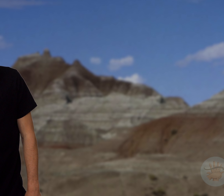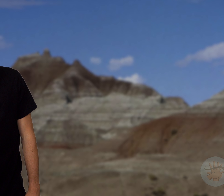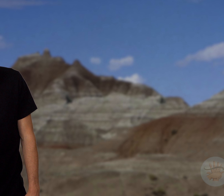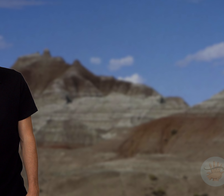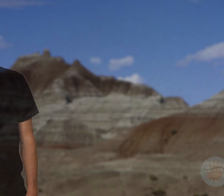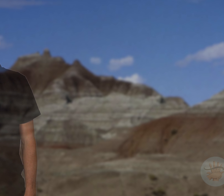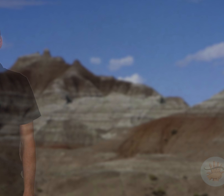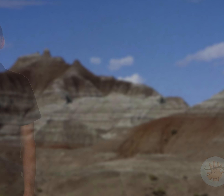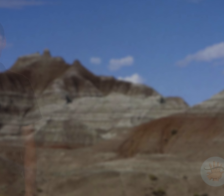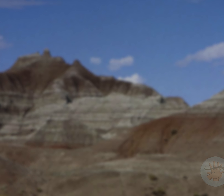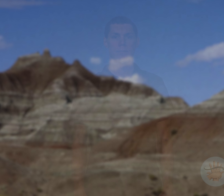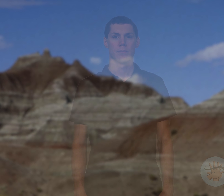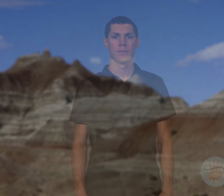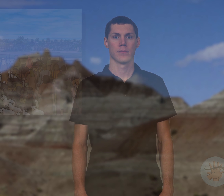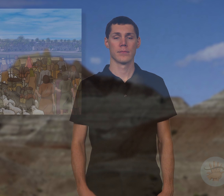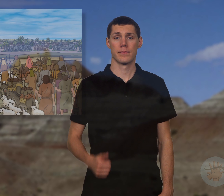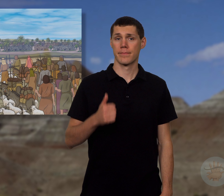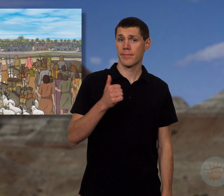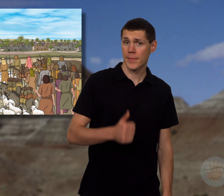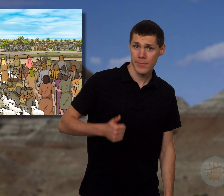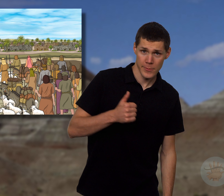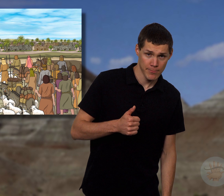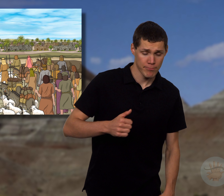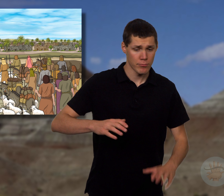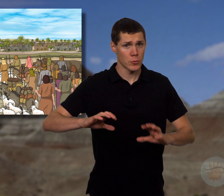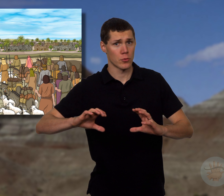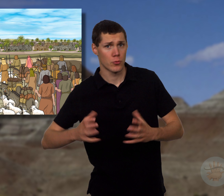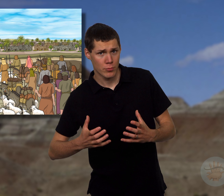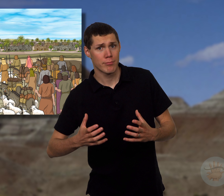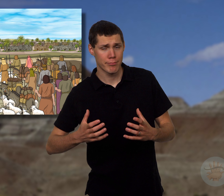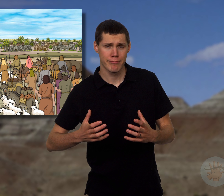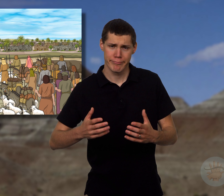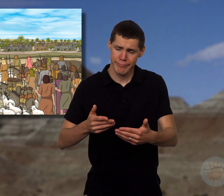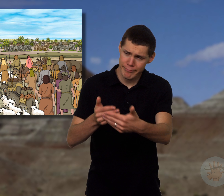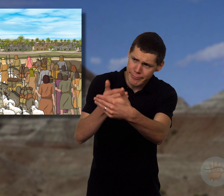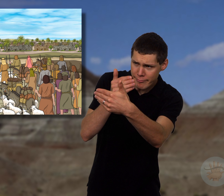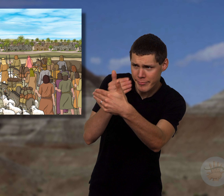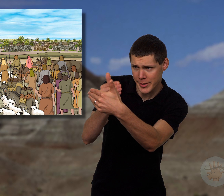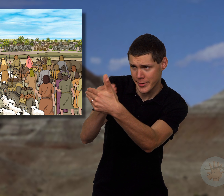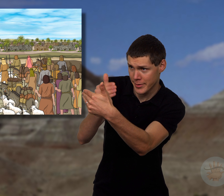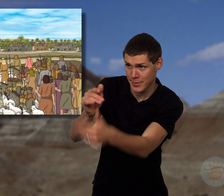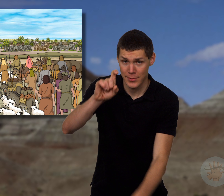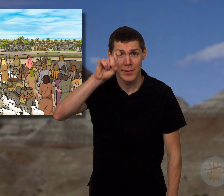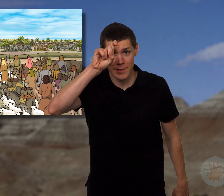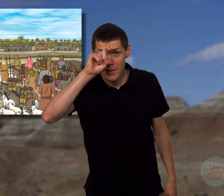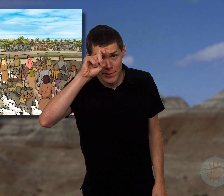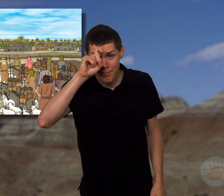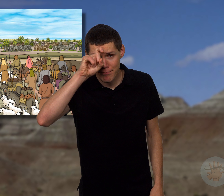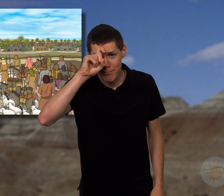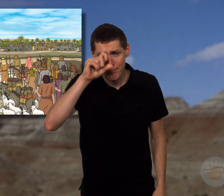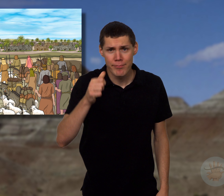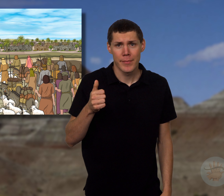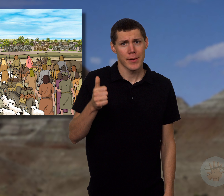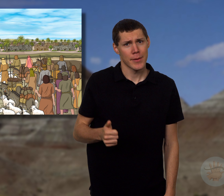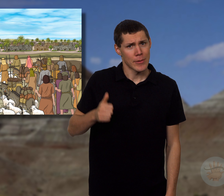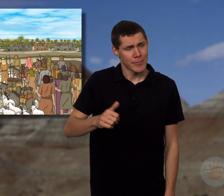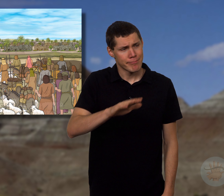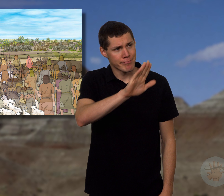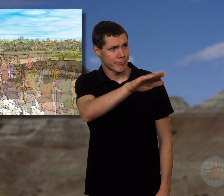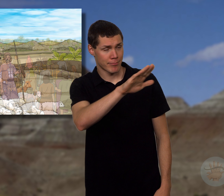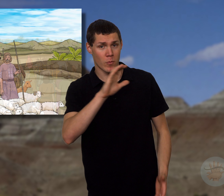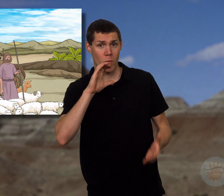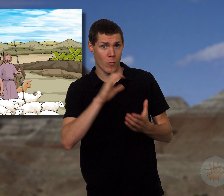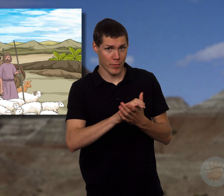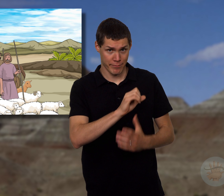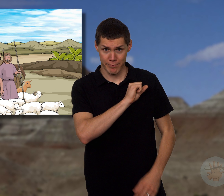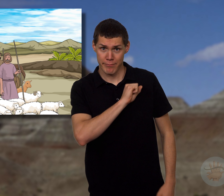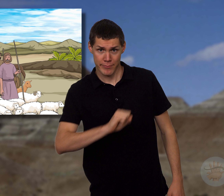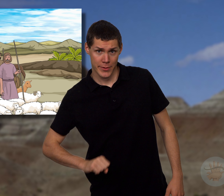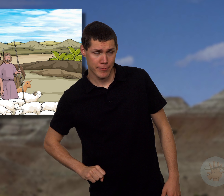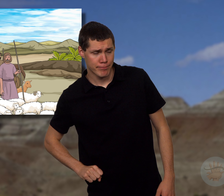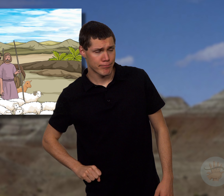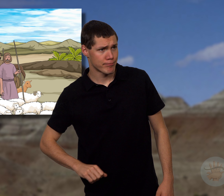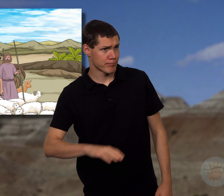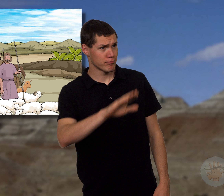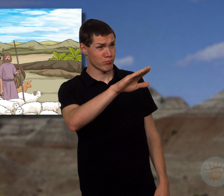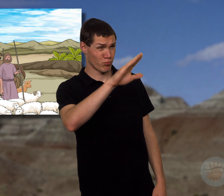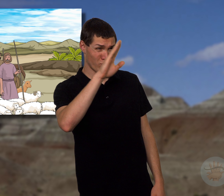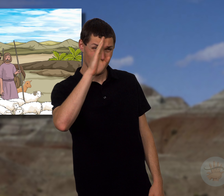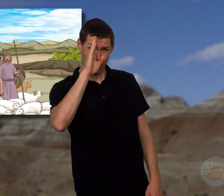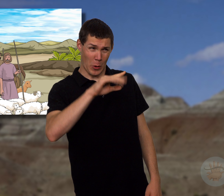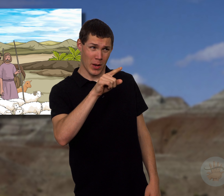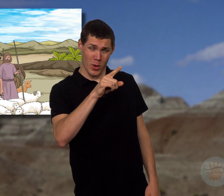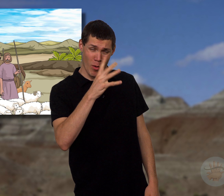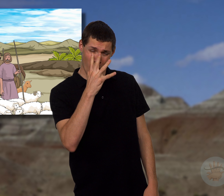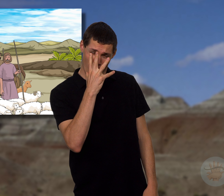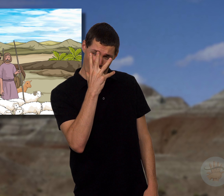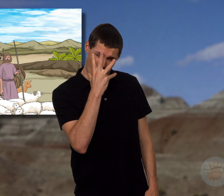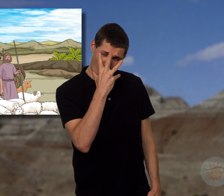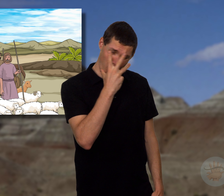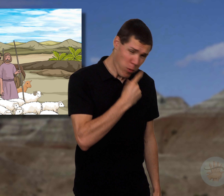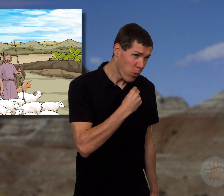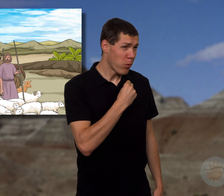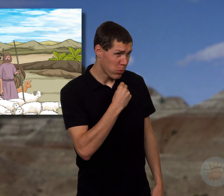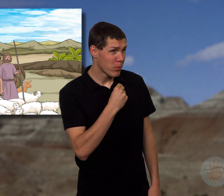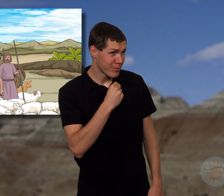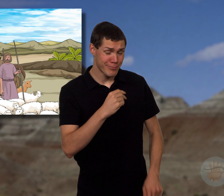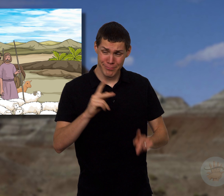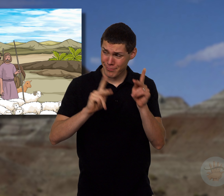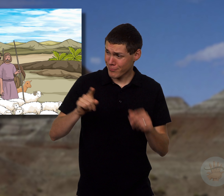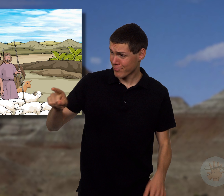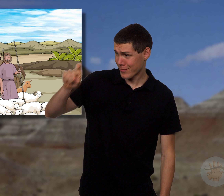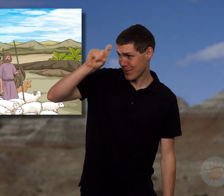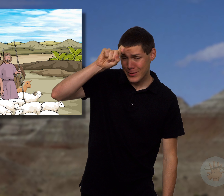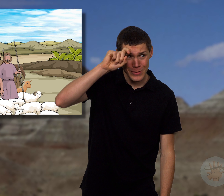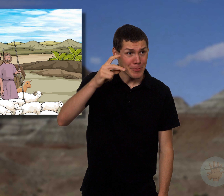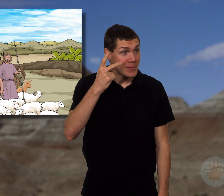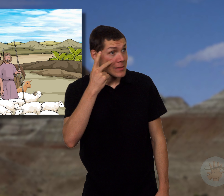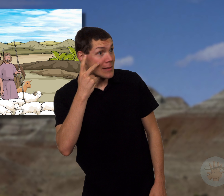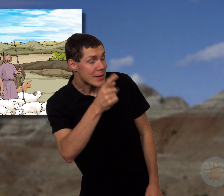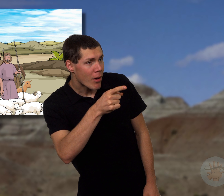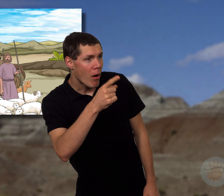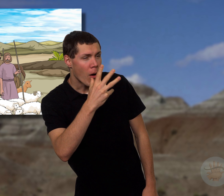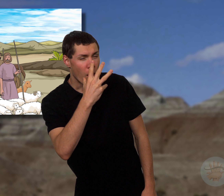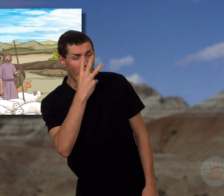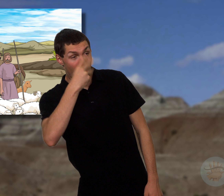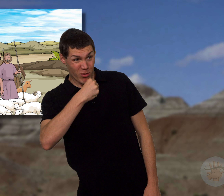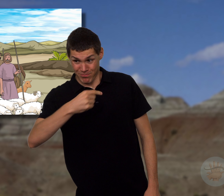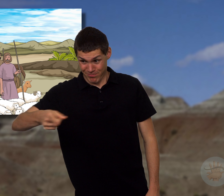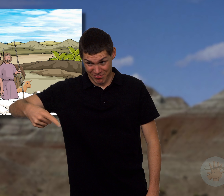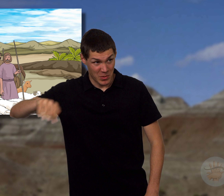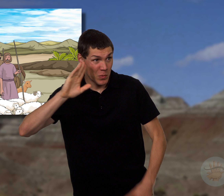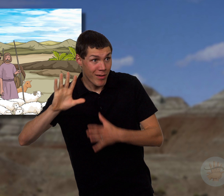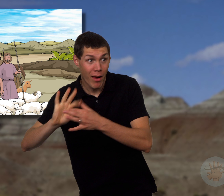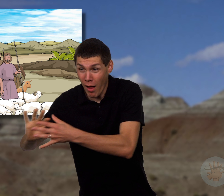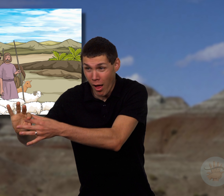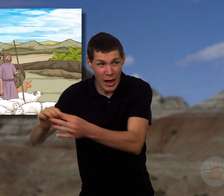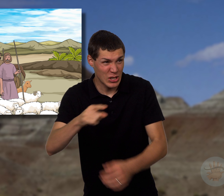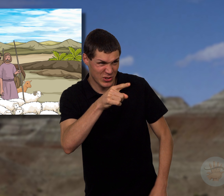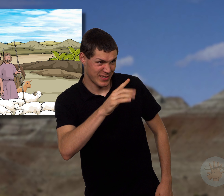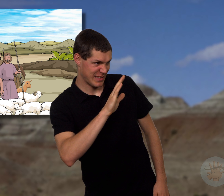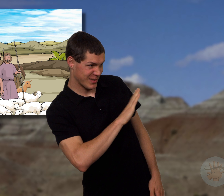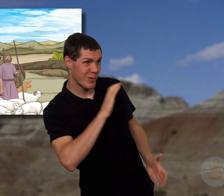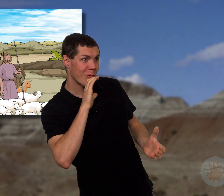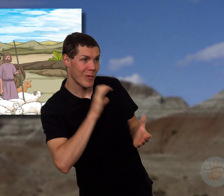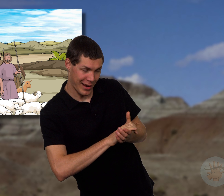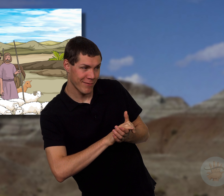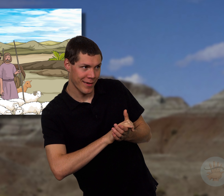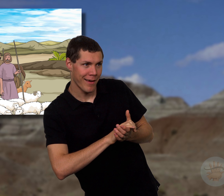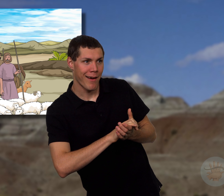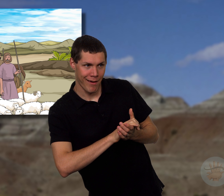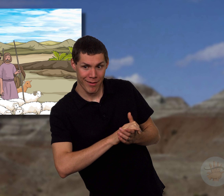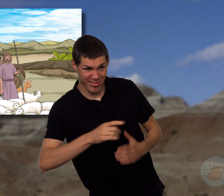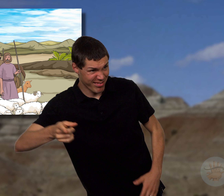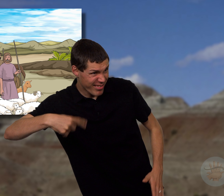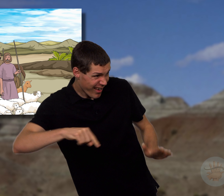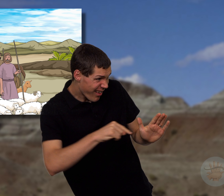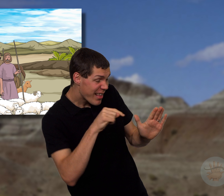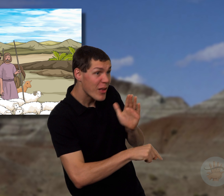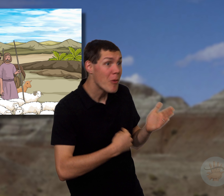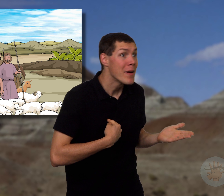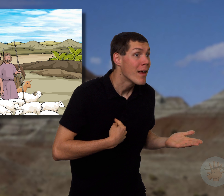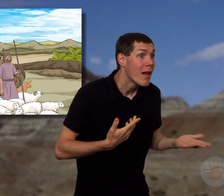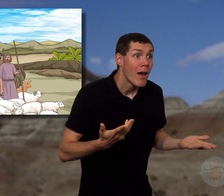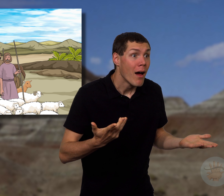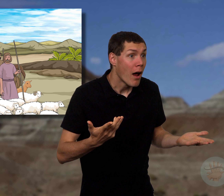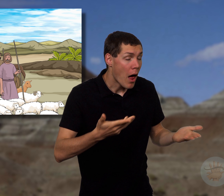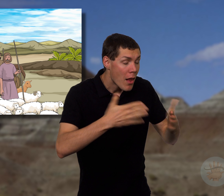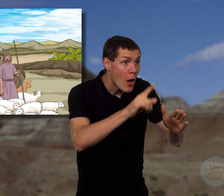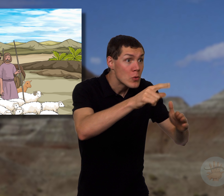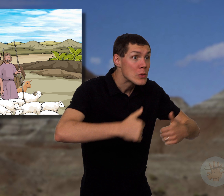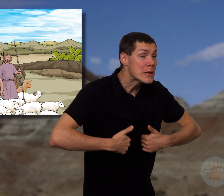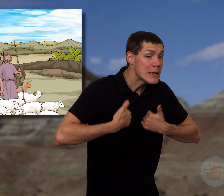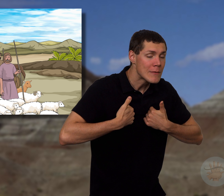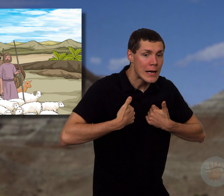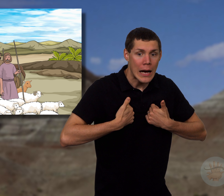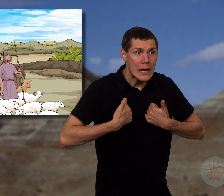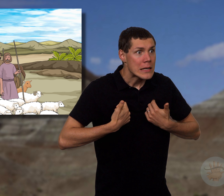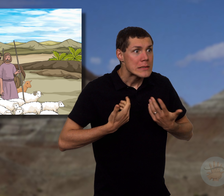As he was about to enter Egypt, he said to his wife Sarai, “Look, I know that you are a beautiful woman, and when the Egyptians see you, they will say, ‘This is his wife.’